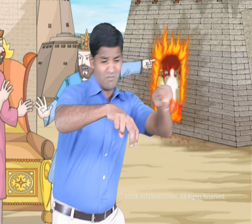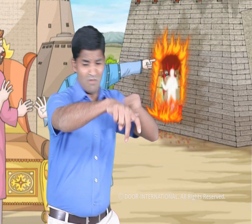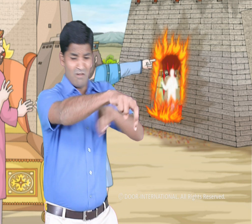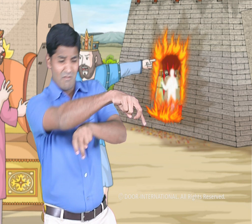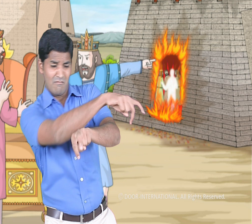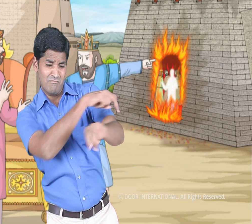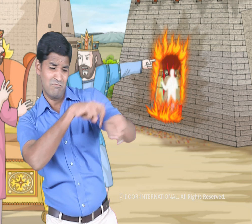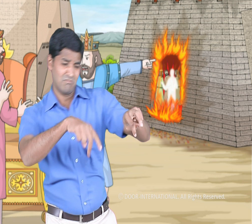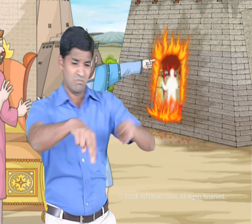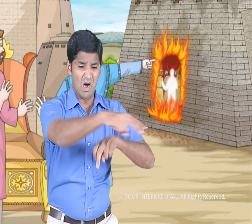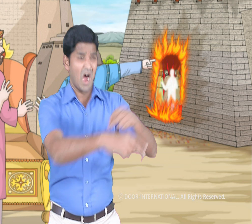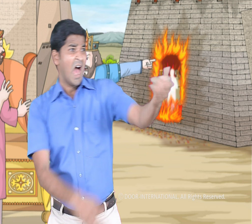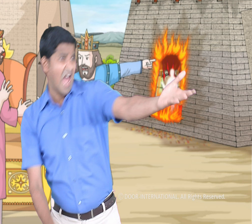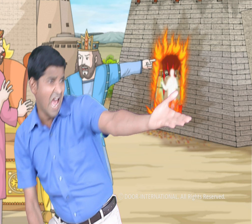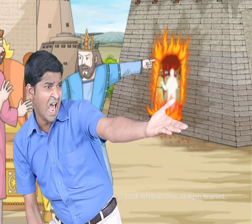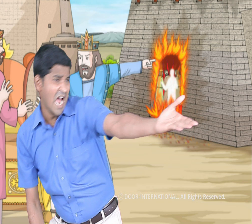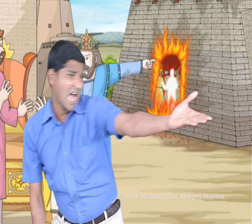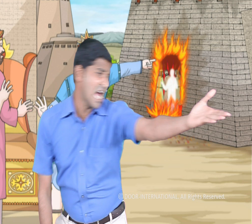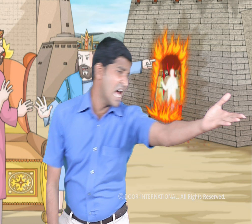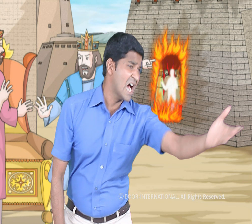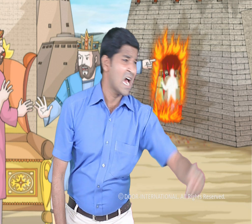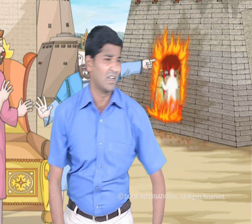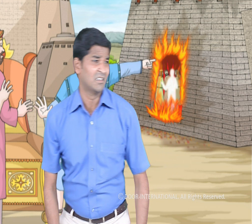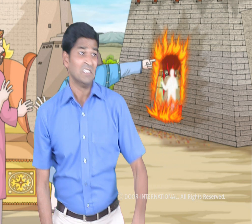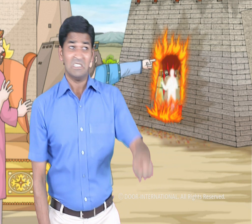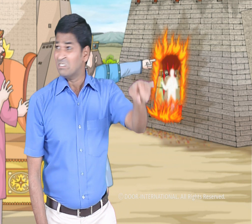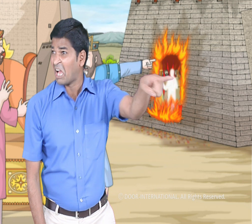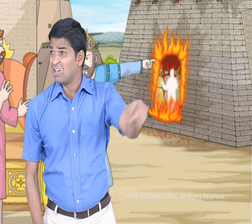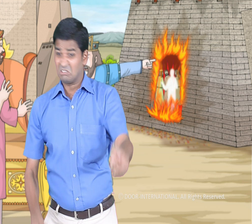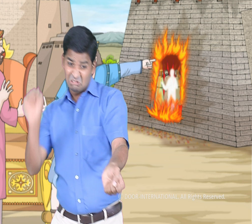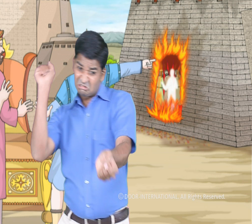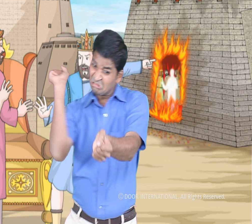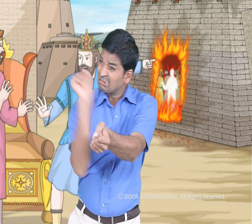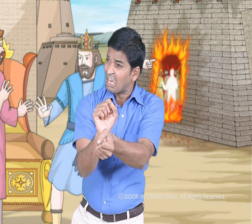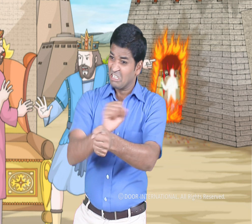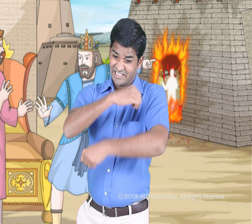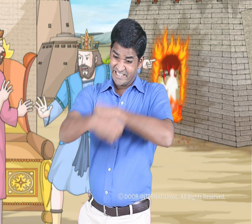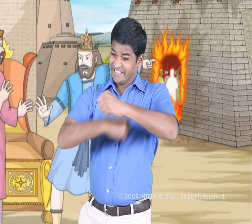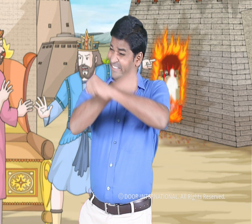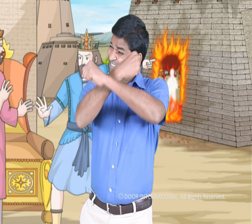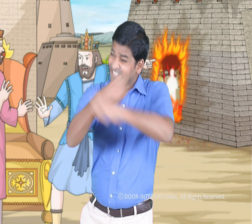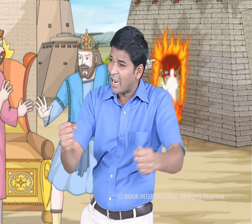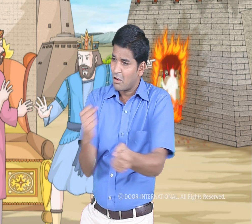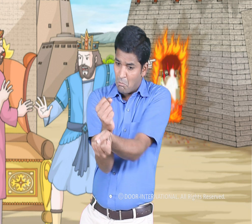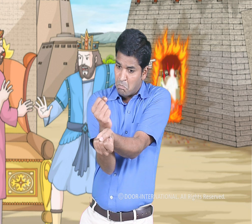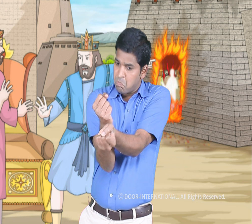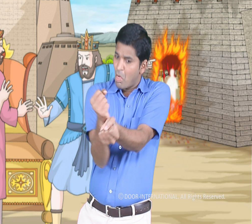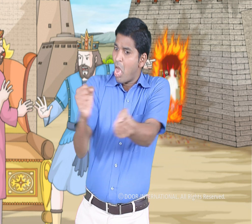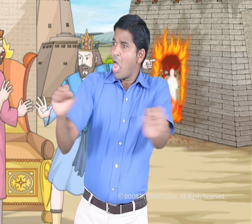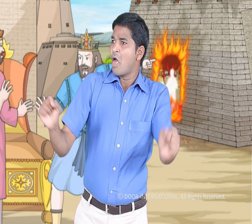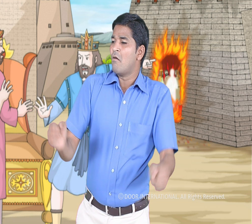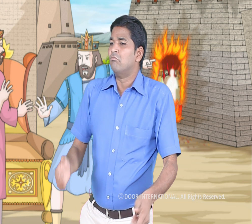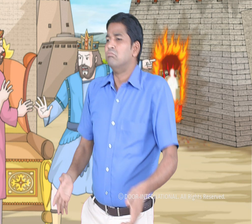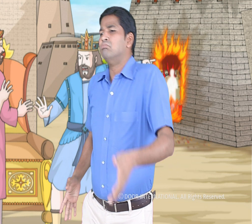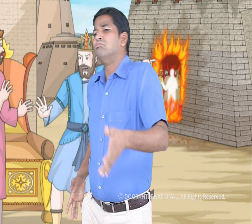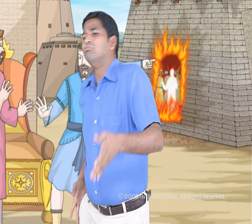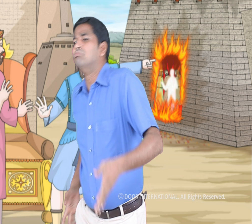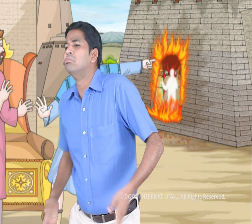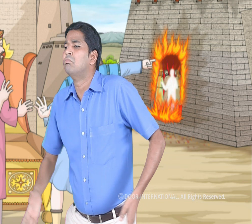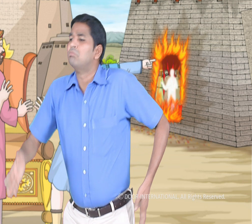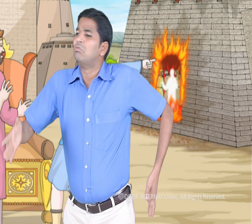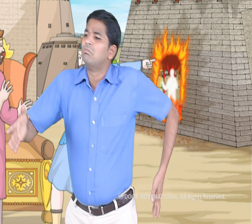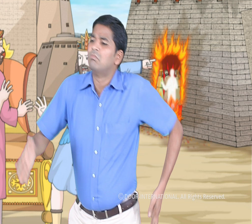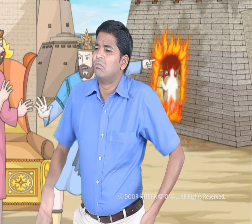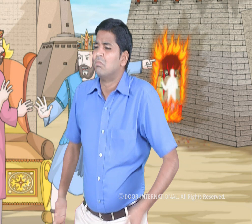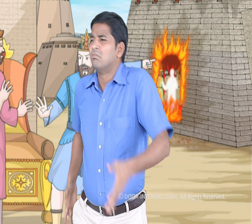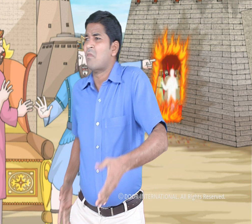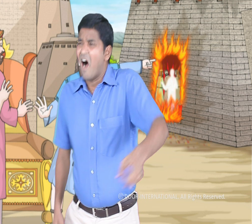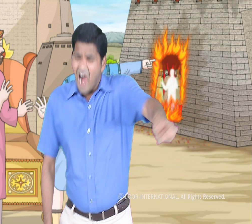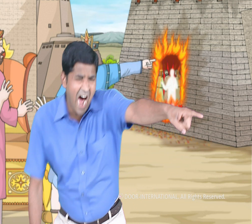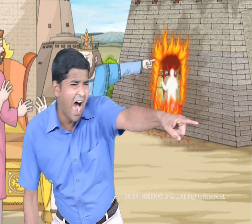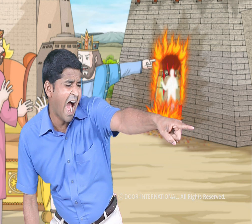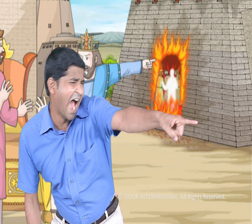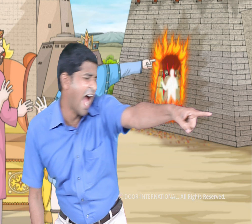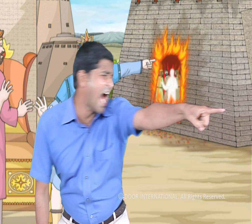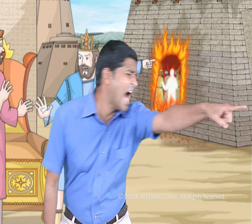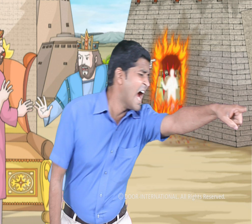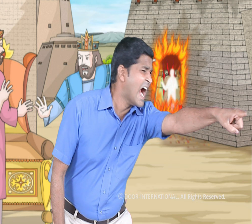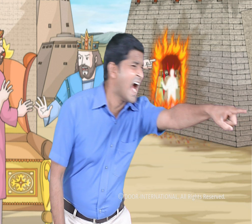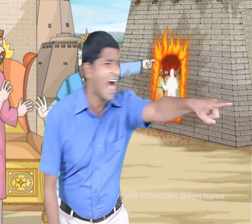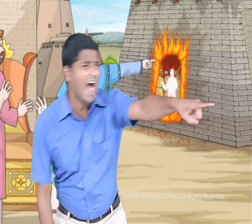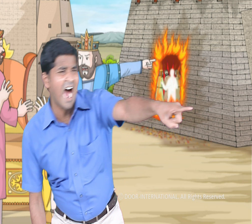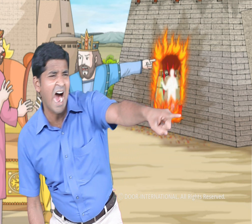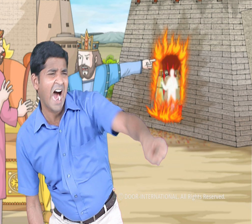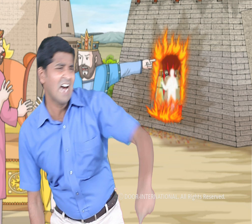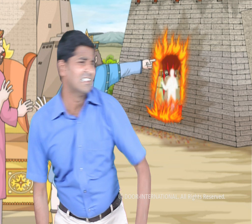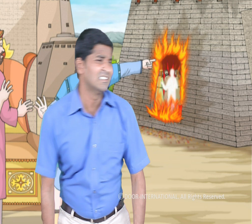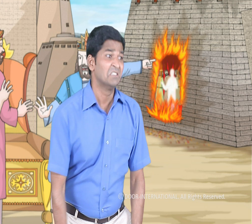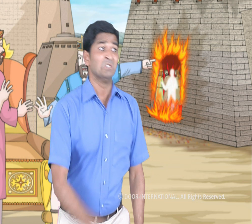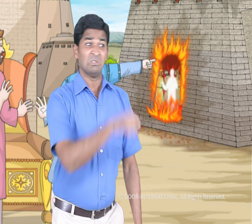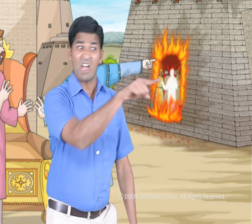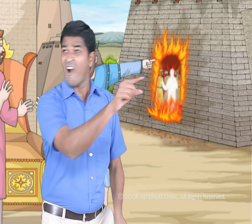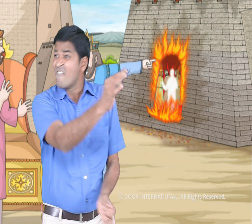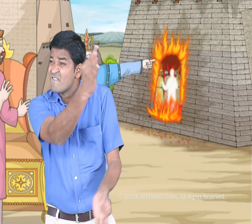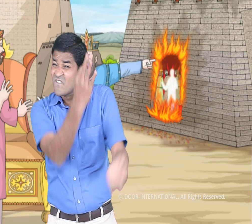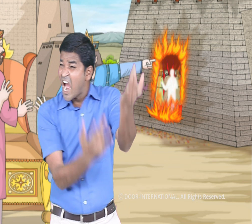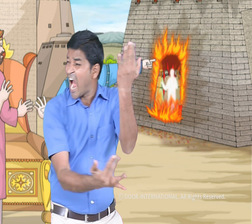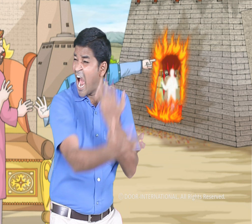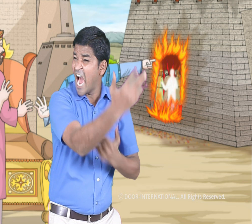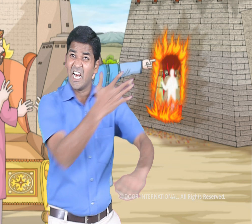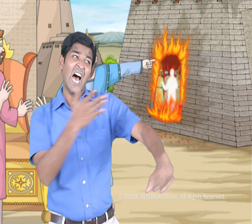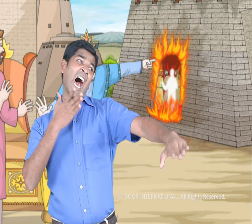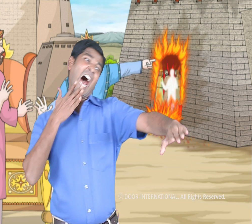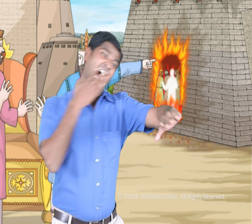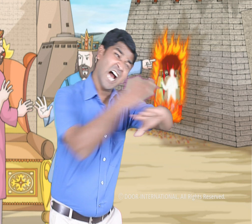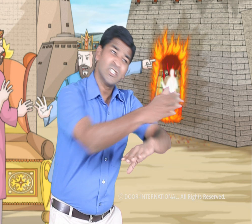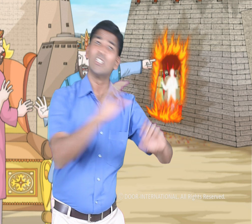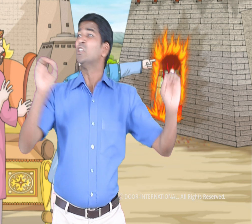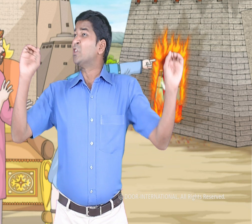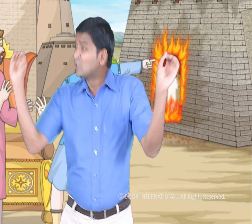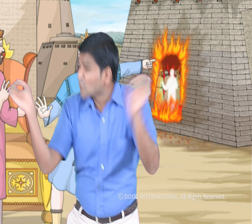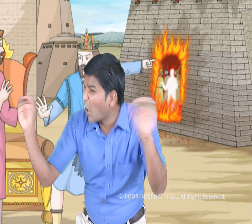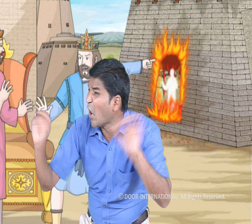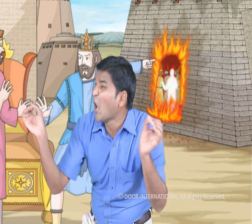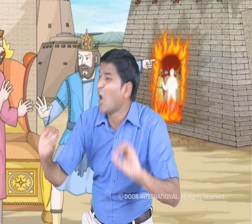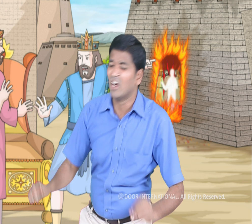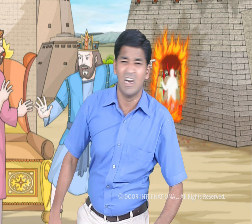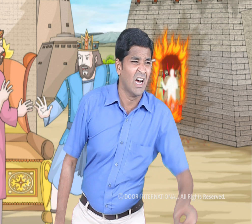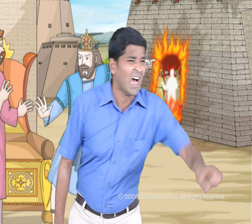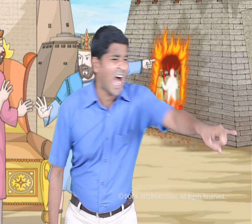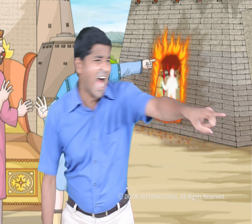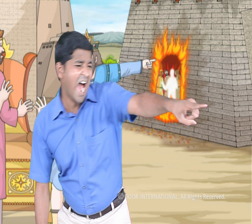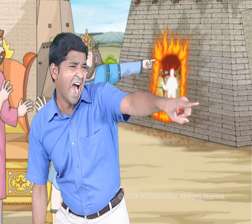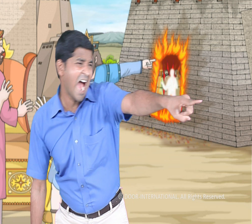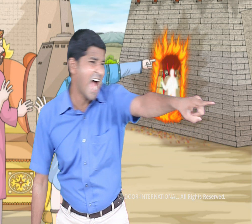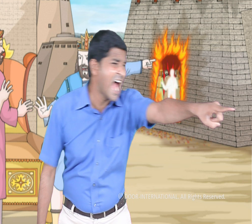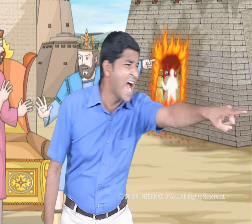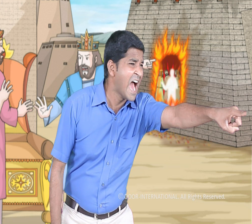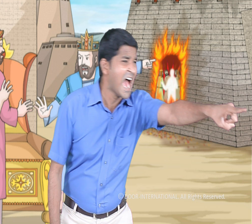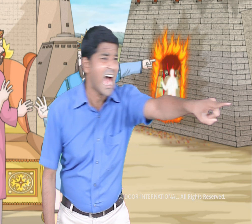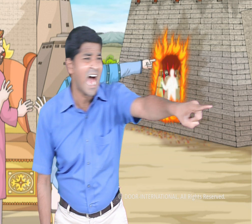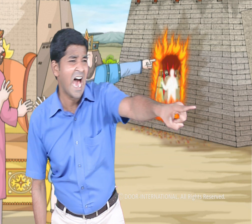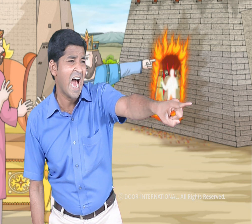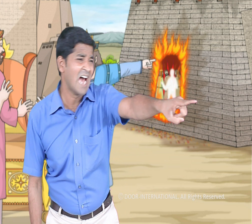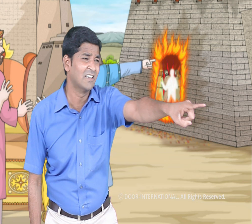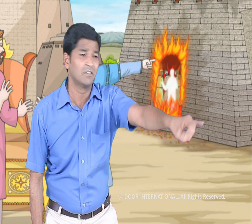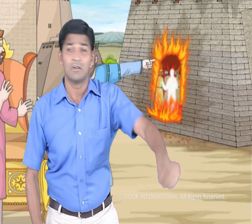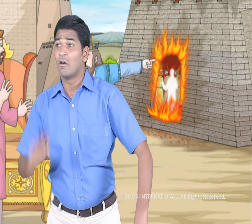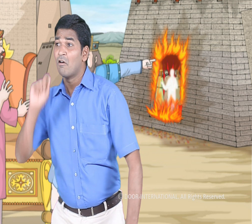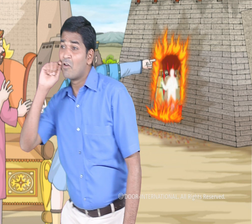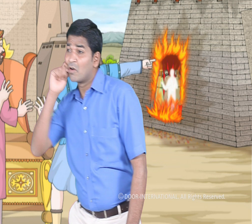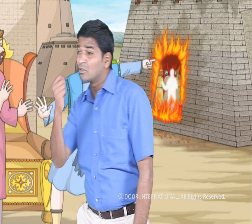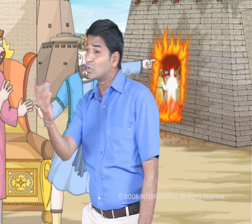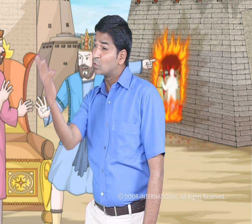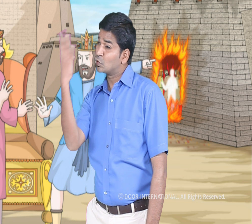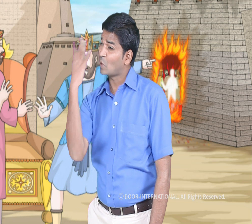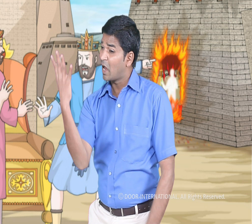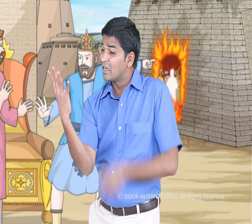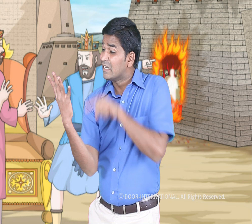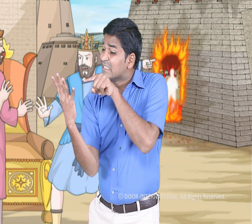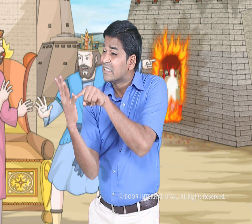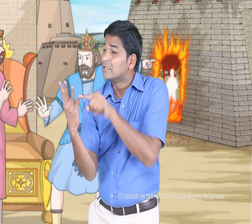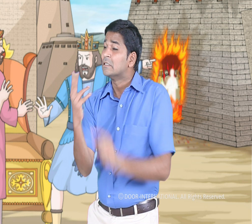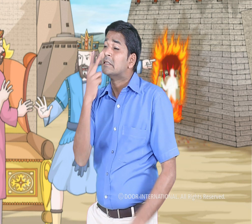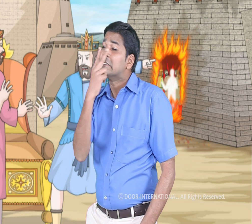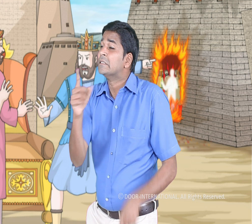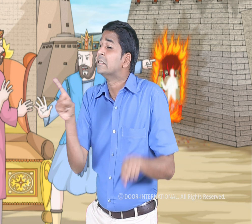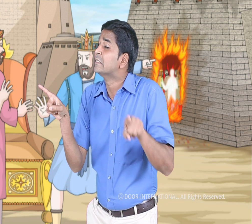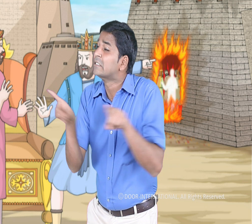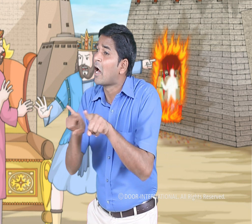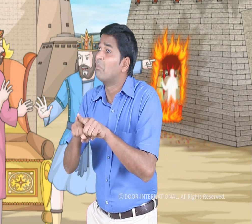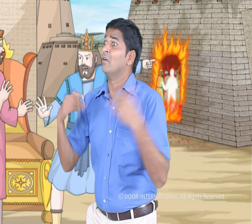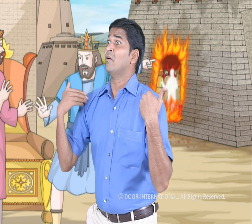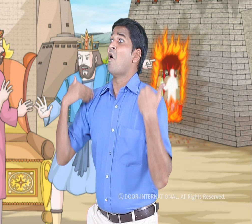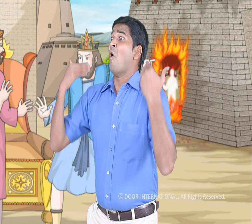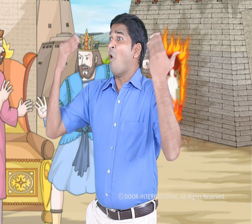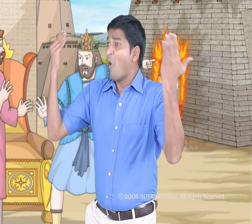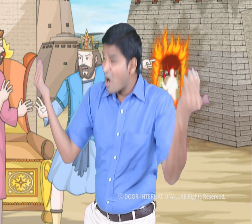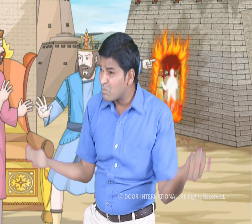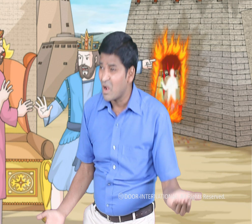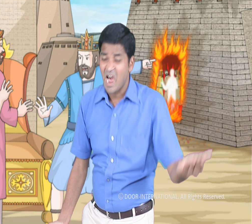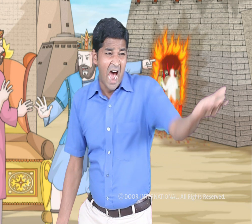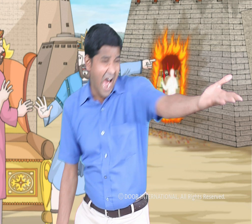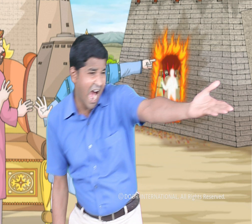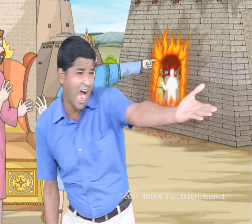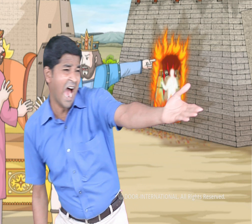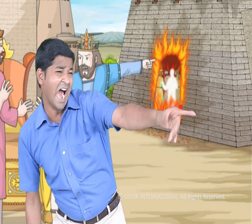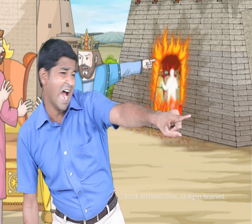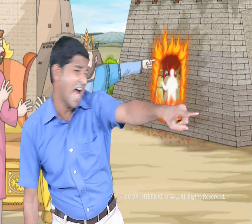“Certainly, O king,” they replied. “Look!”